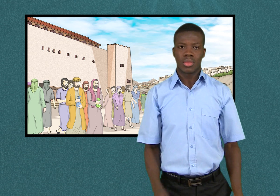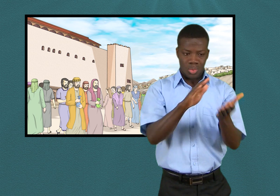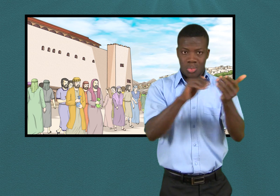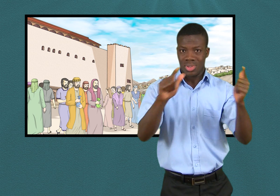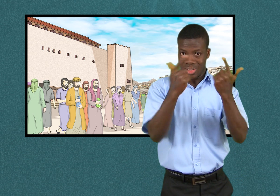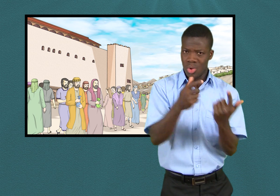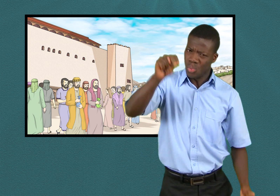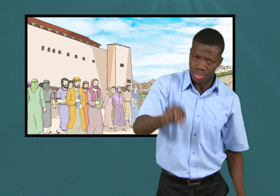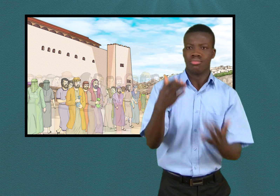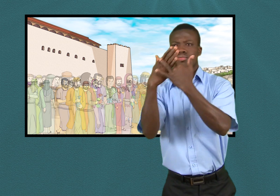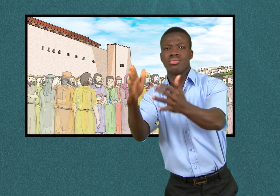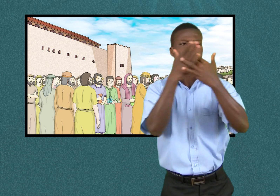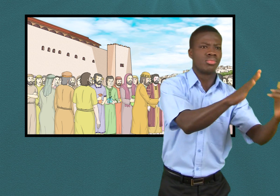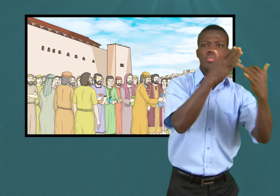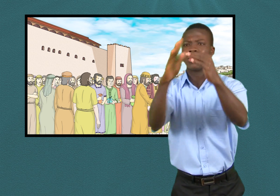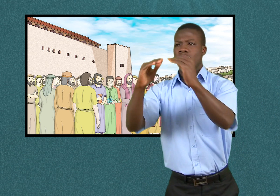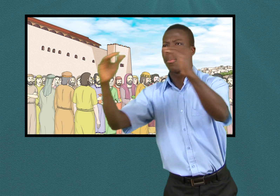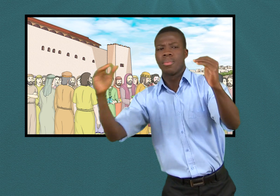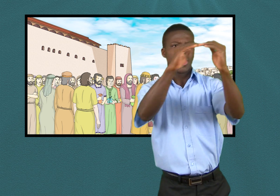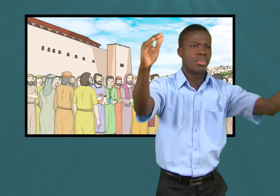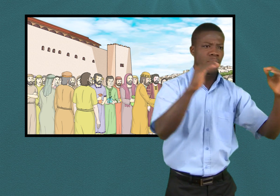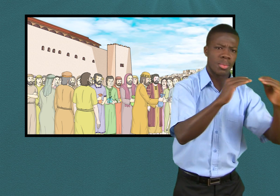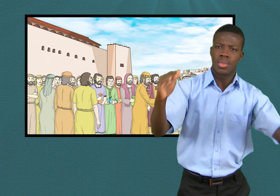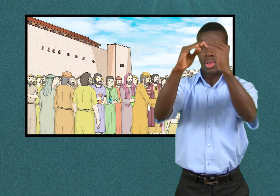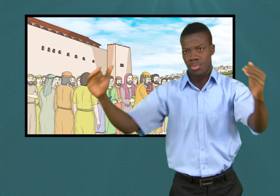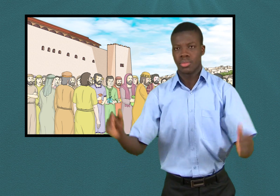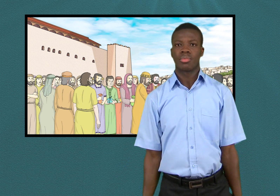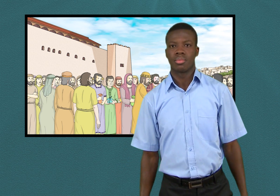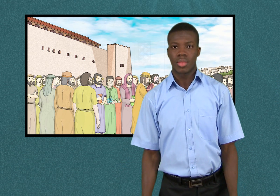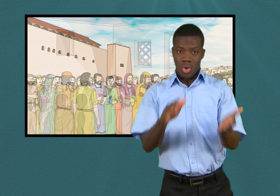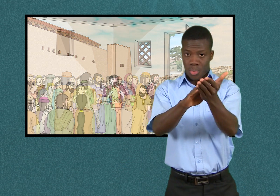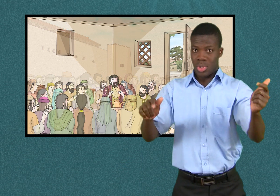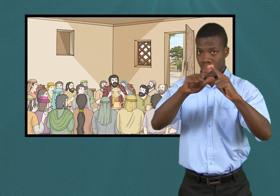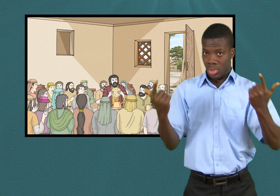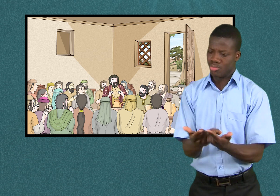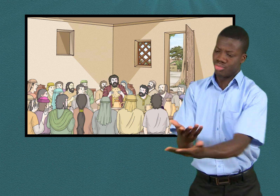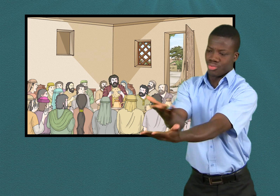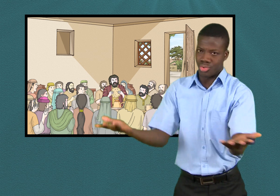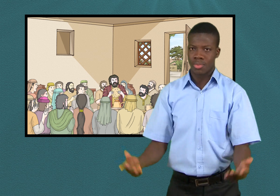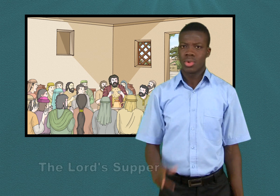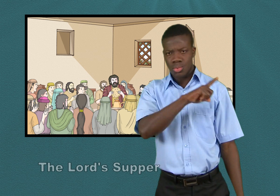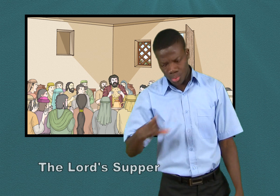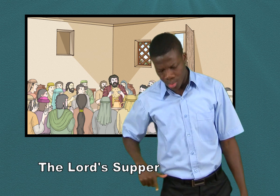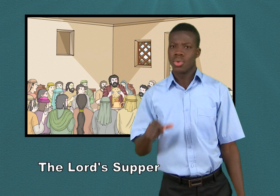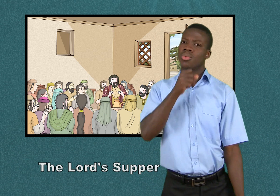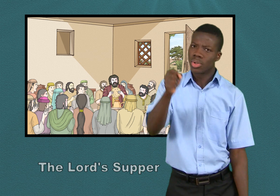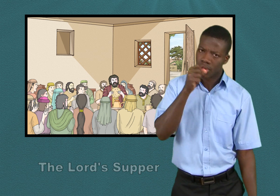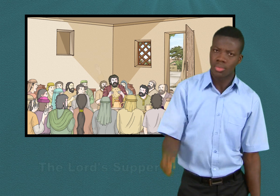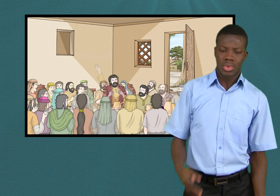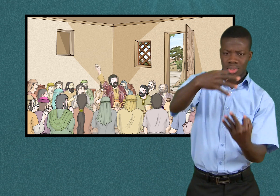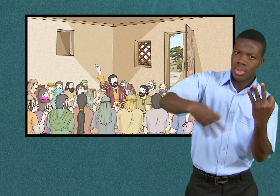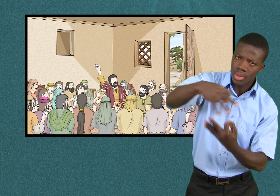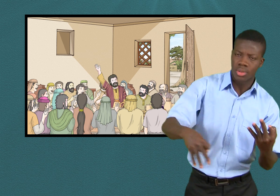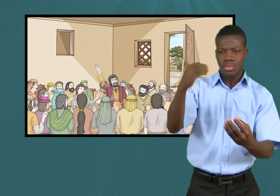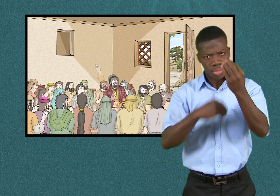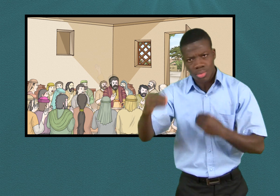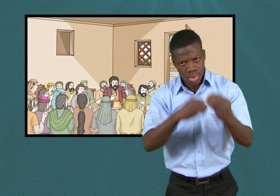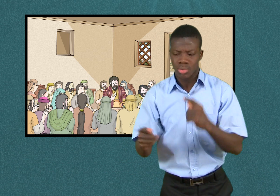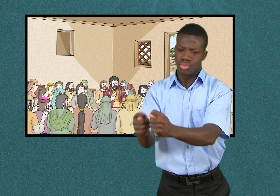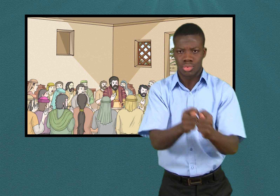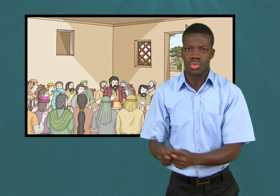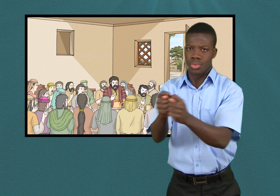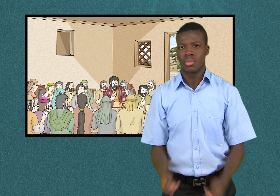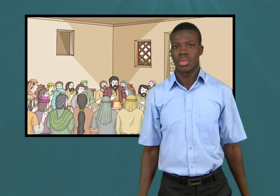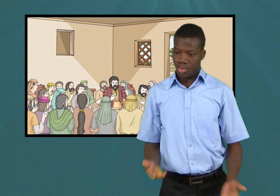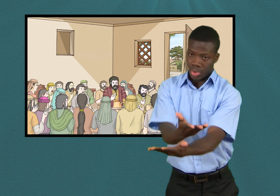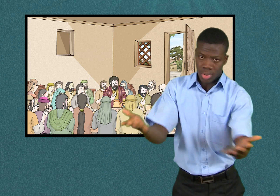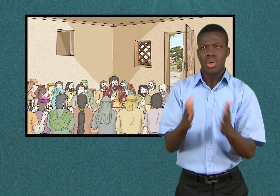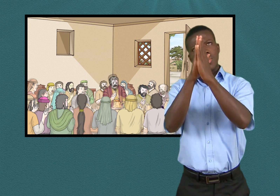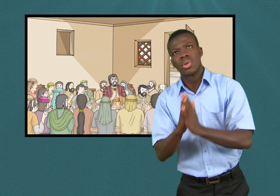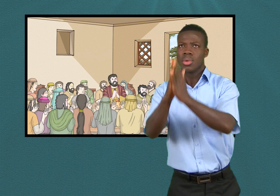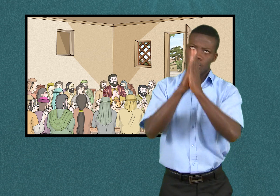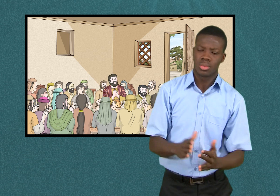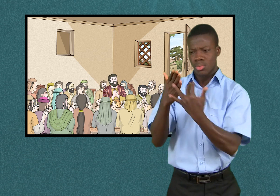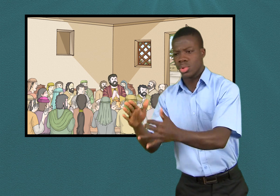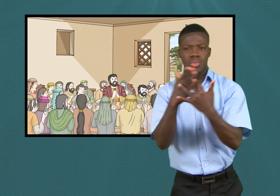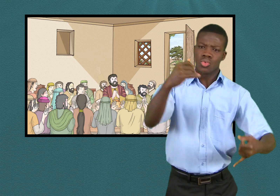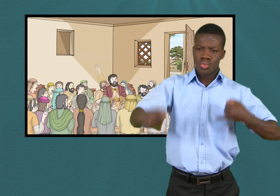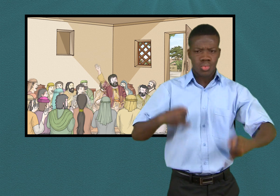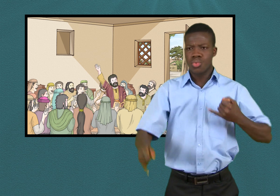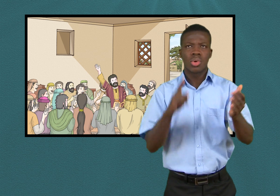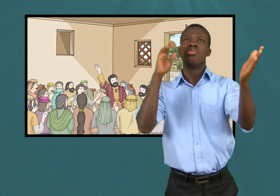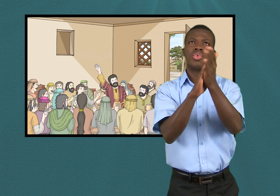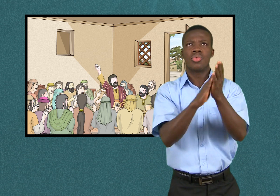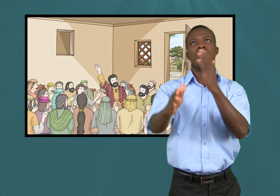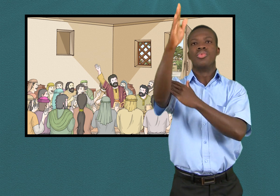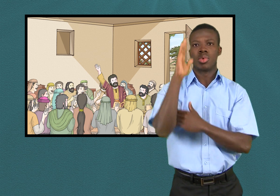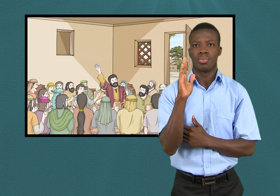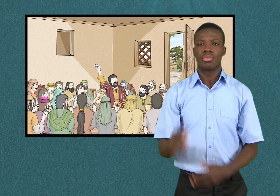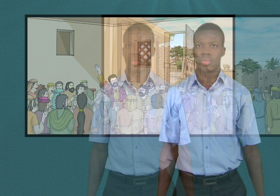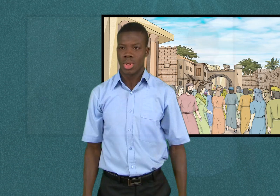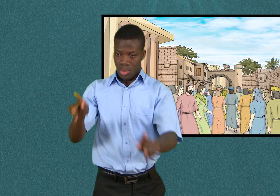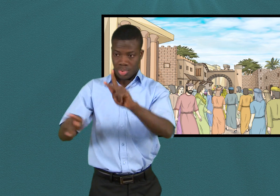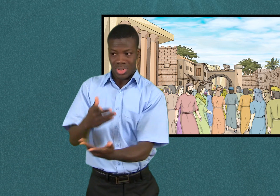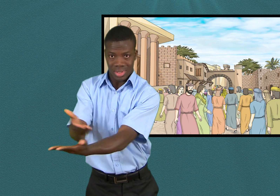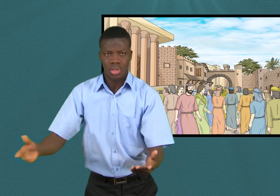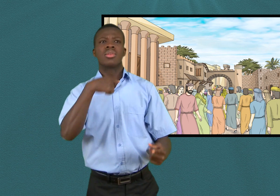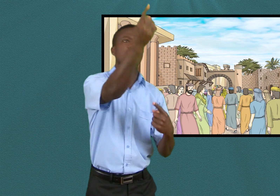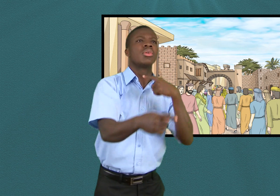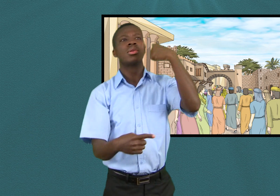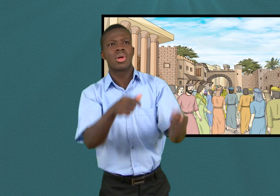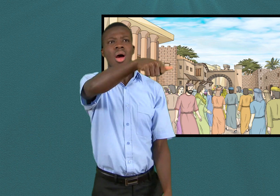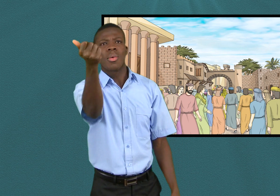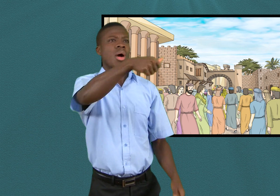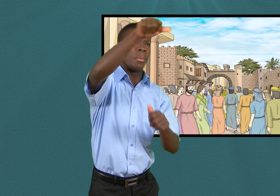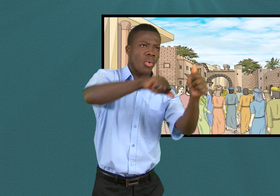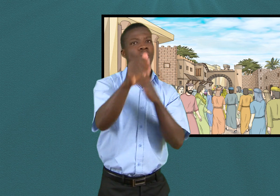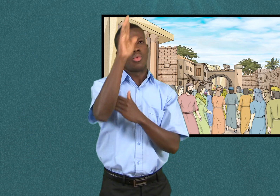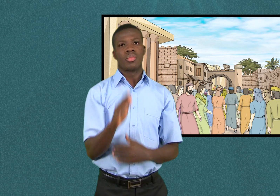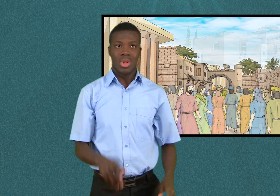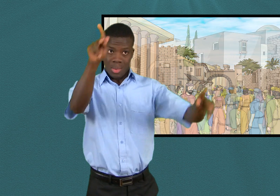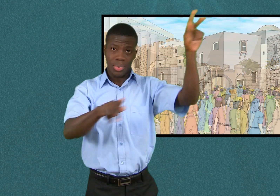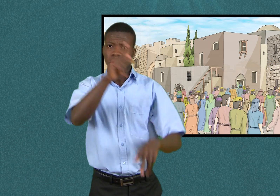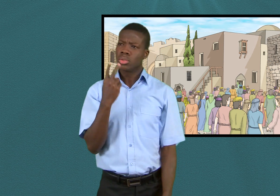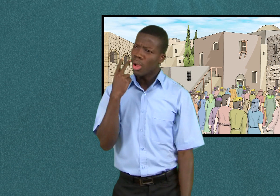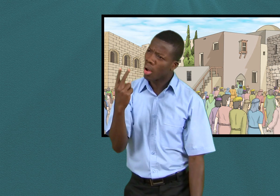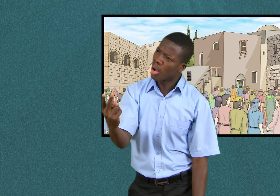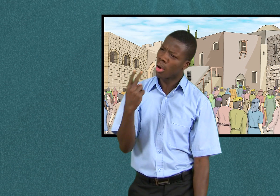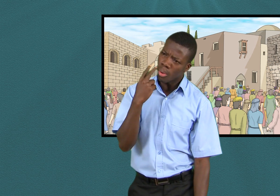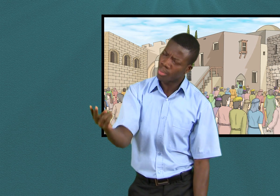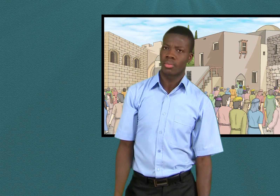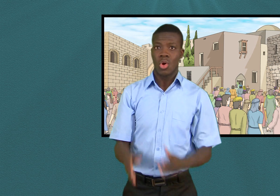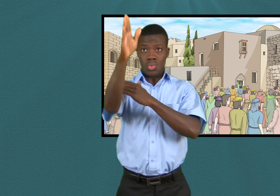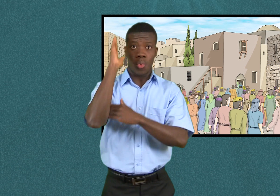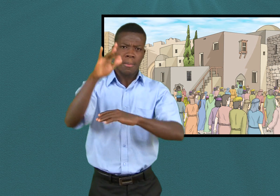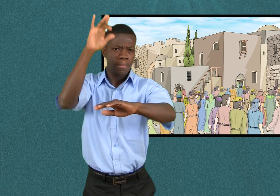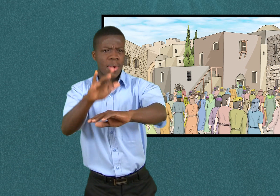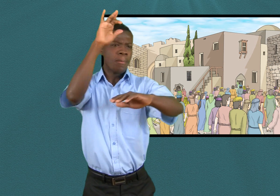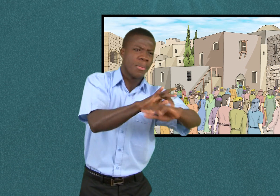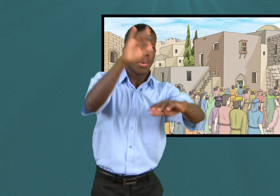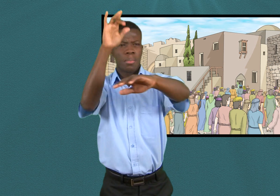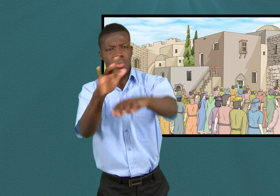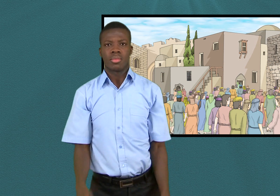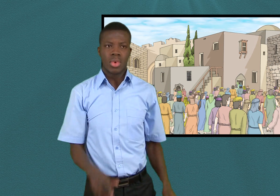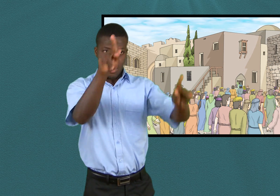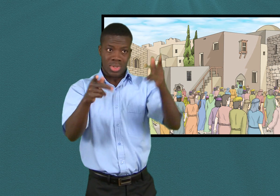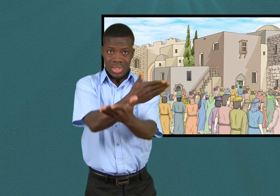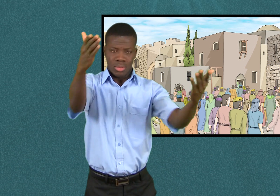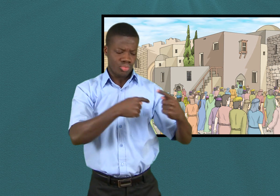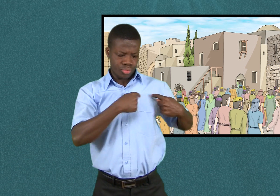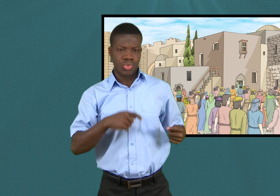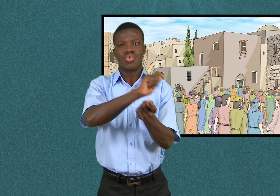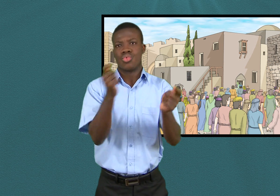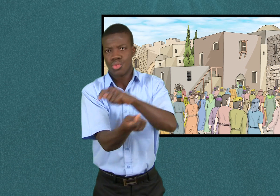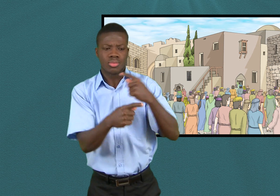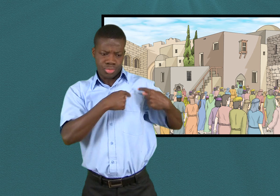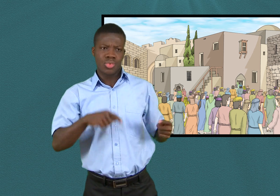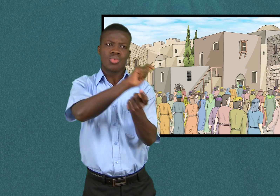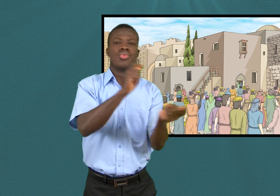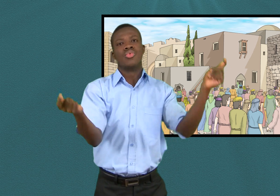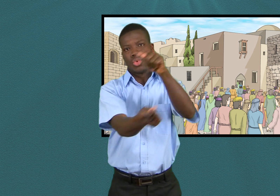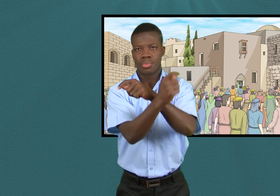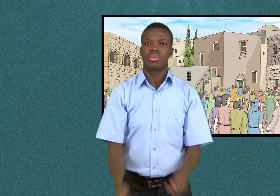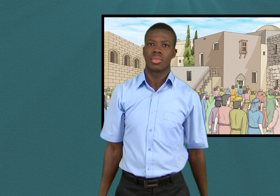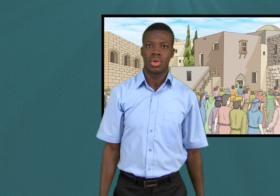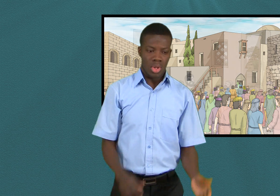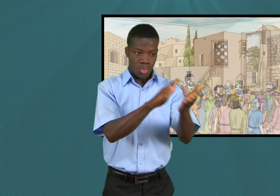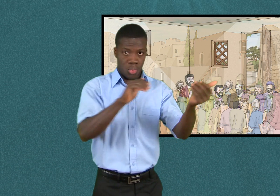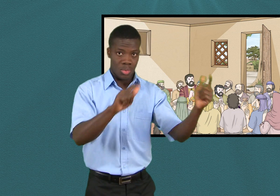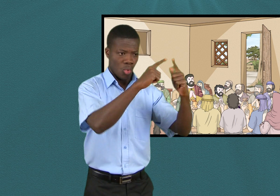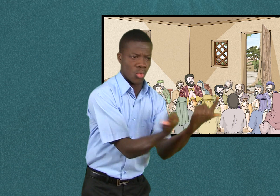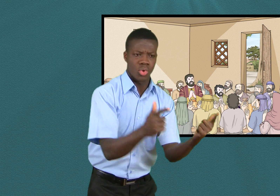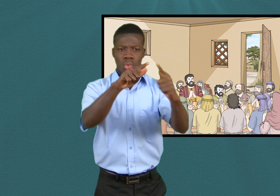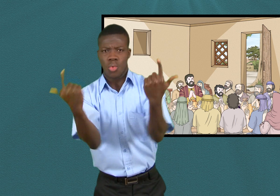With one accord they continued to meet daily in the temple courts and to break bread from house to house, sharing their meals with gladness and sincerity of heart, praising God and enjoying the favor of all the people.